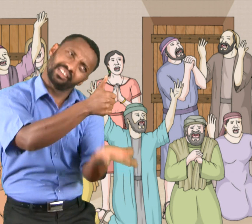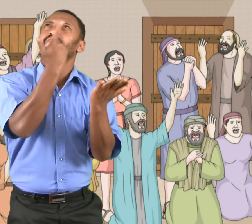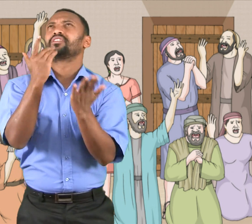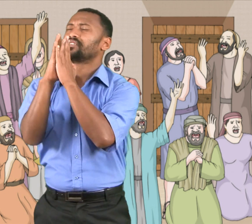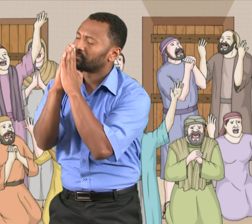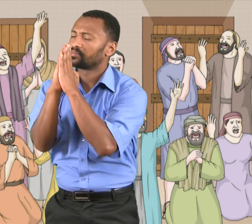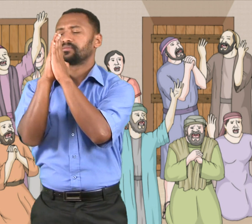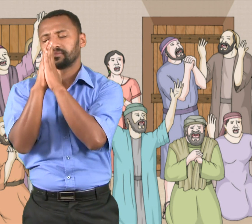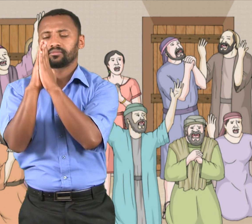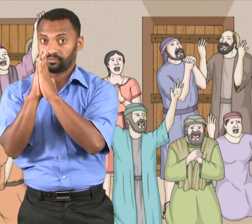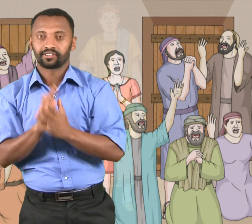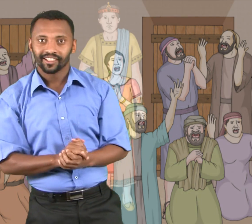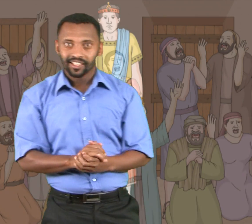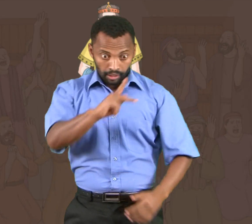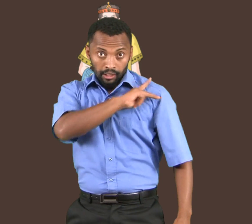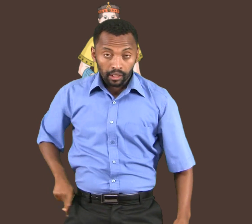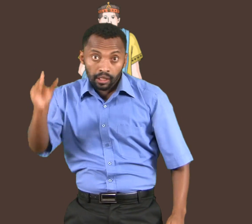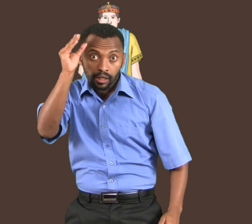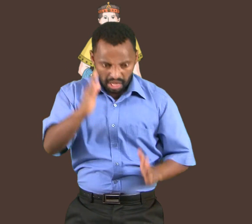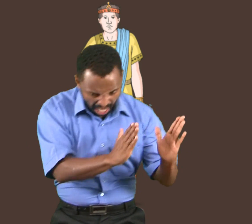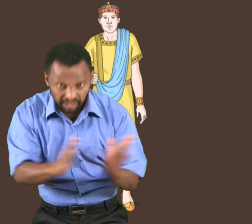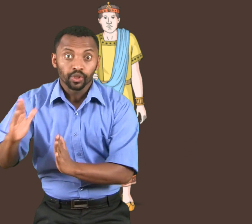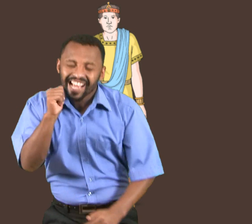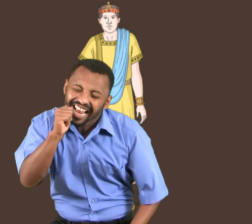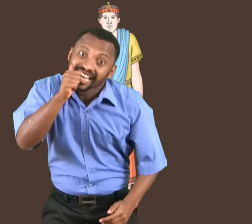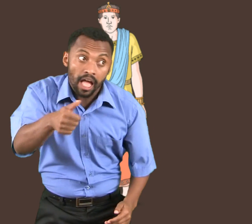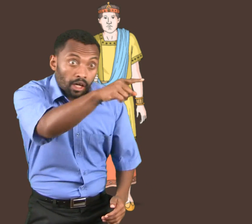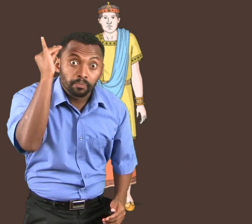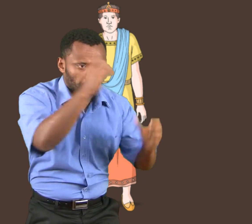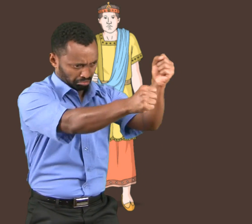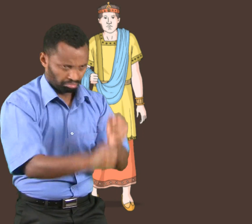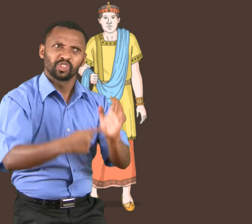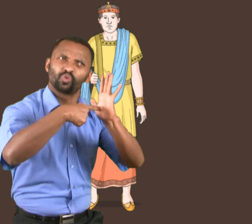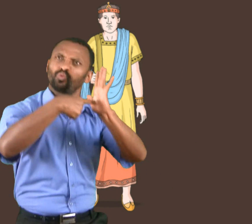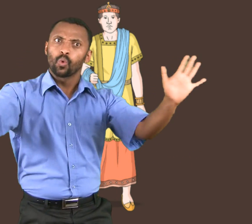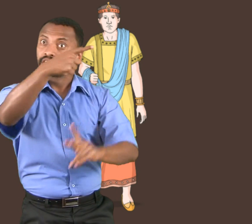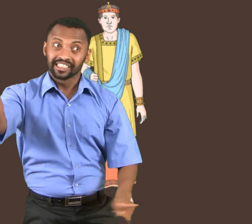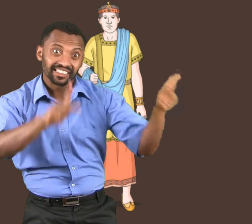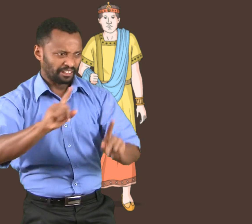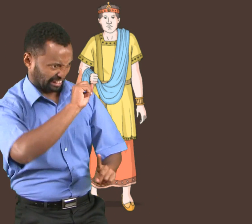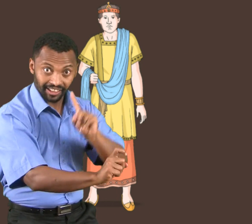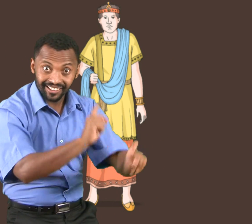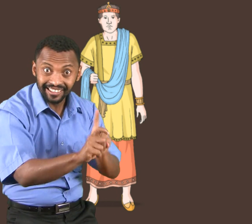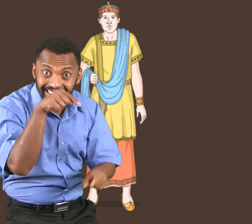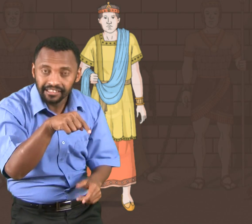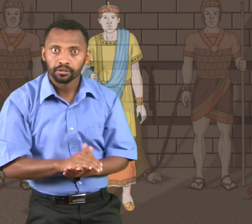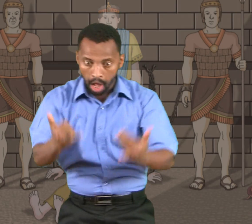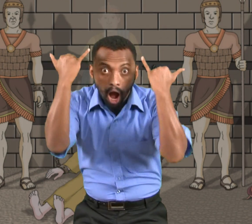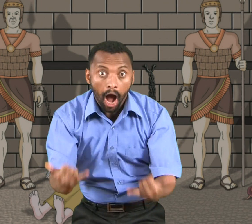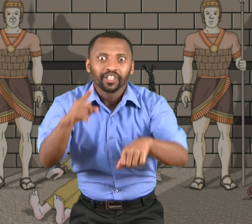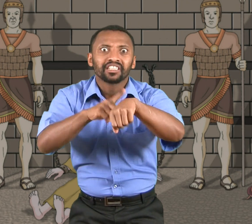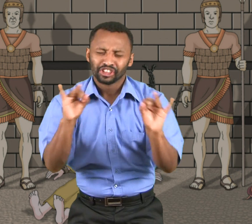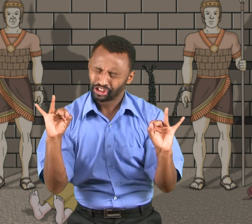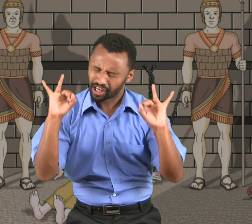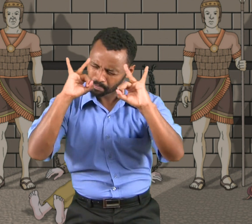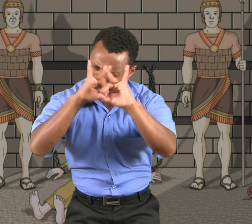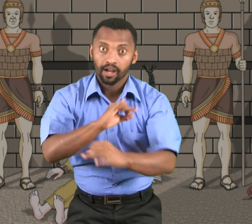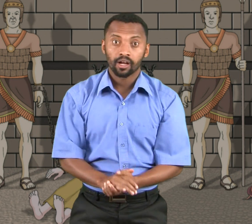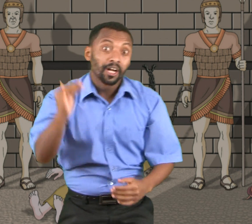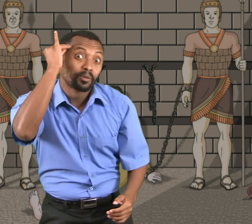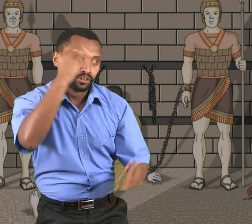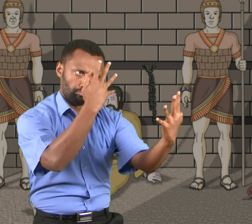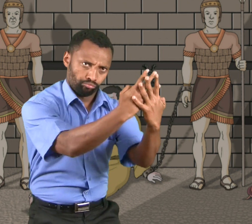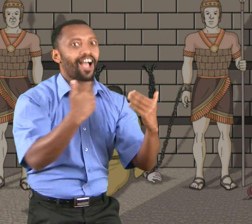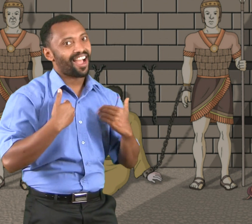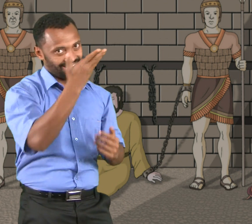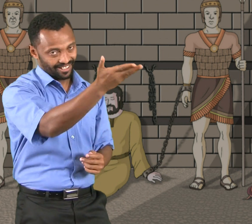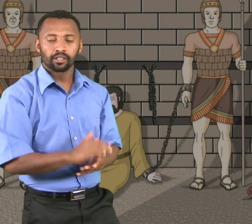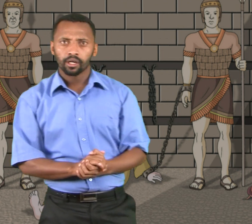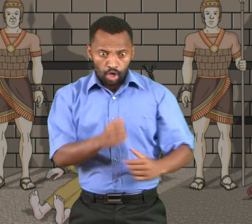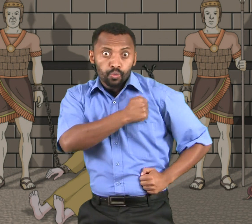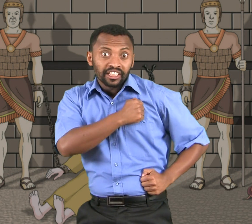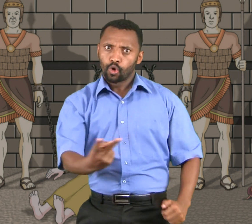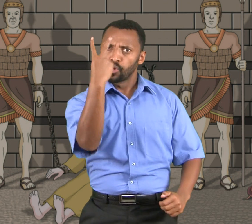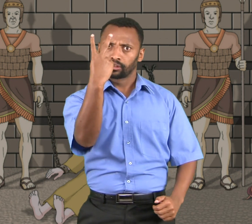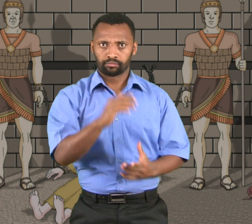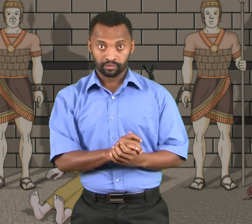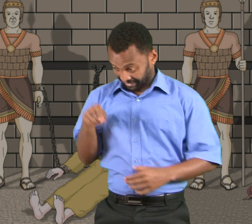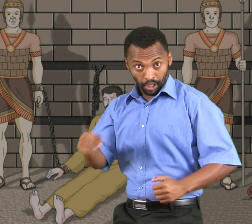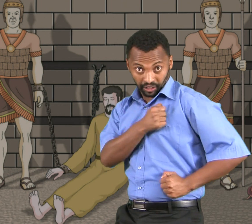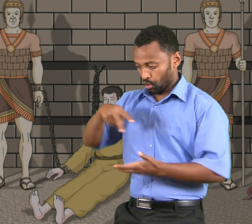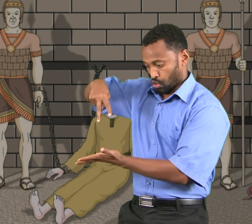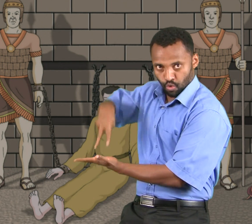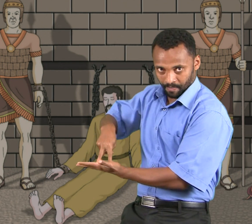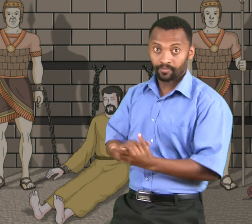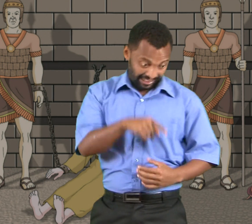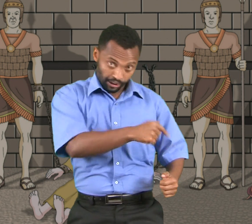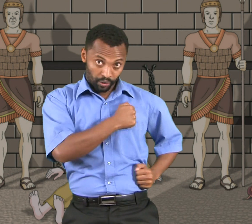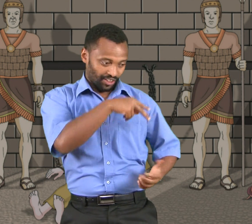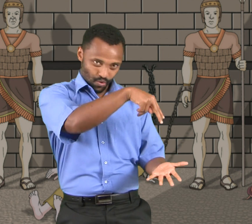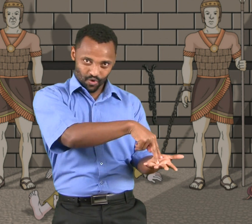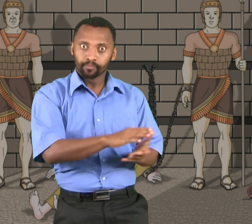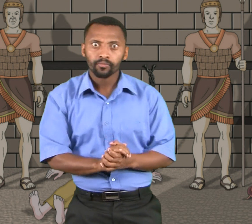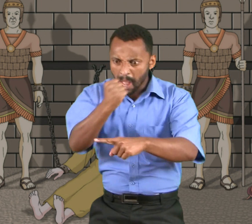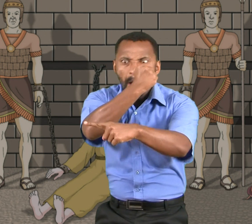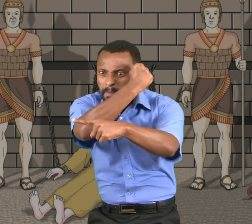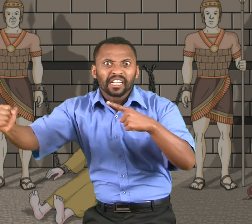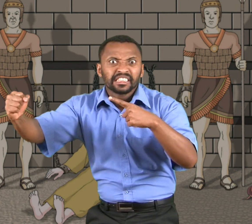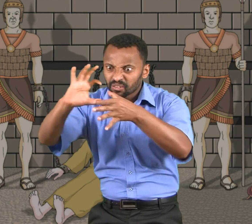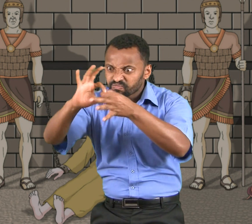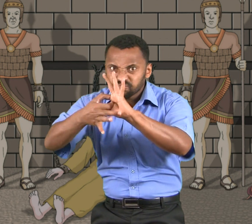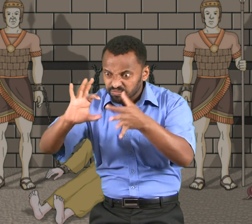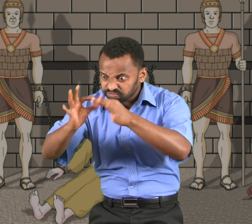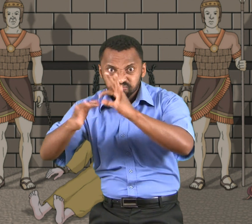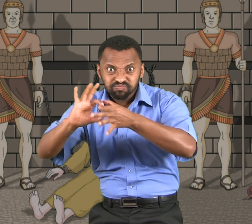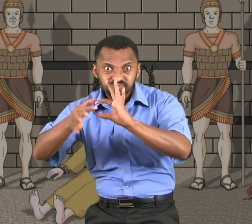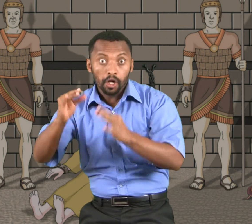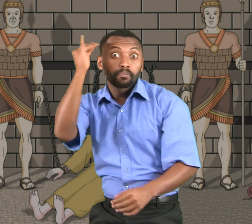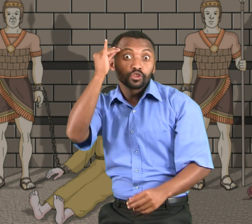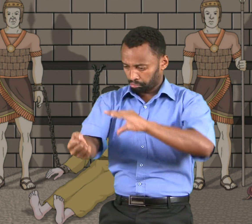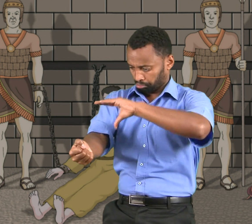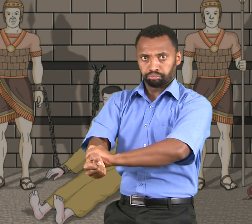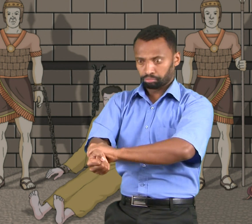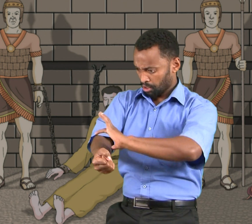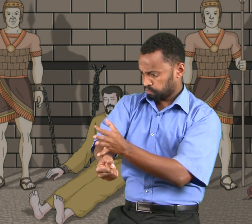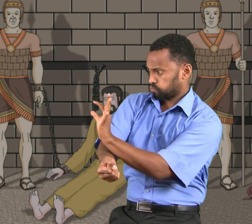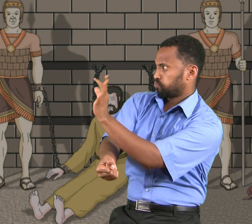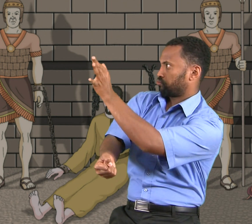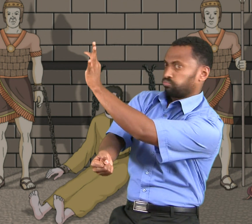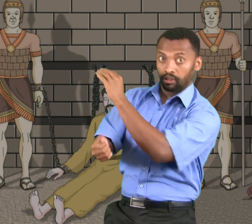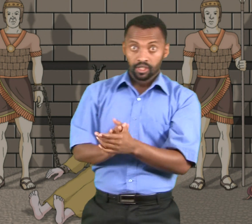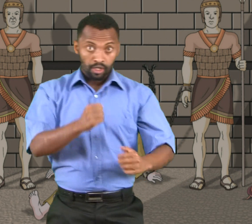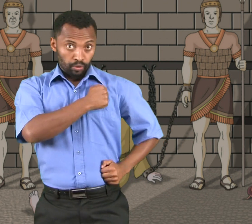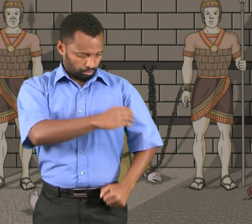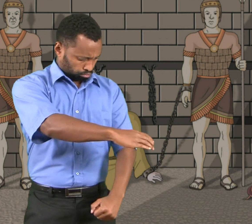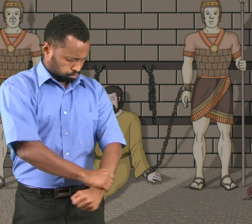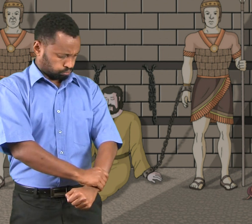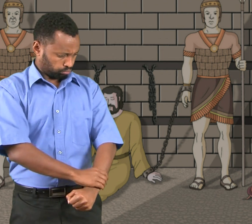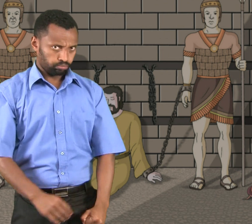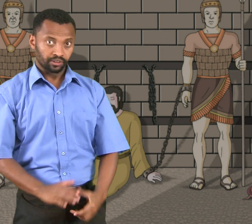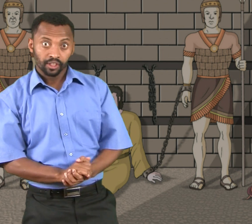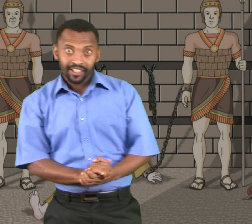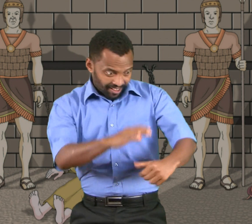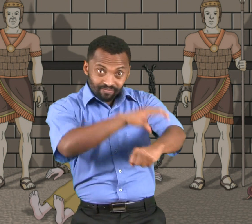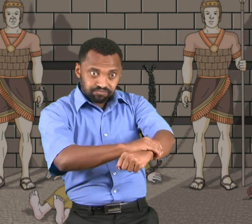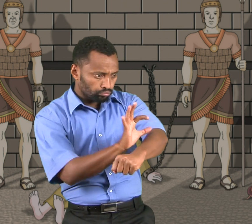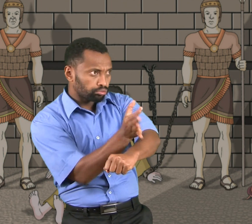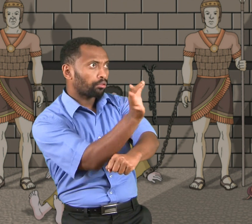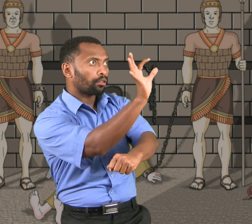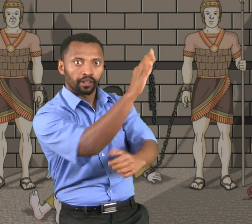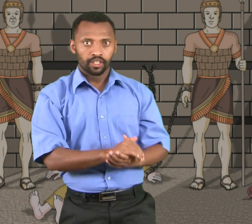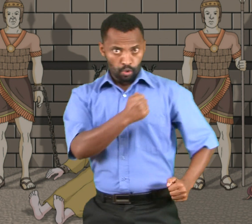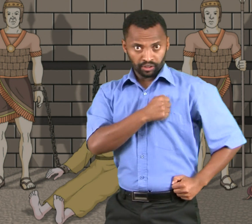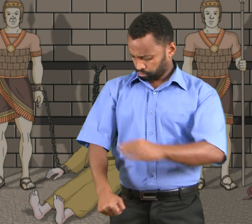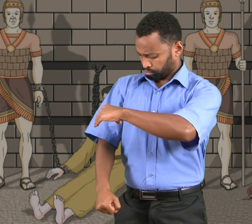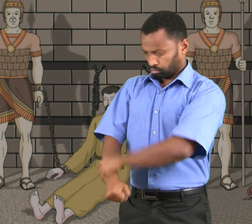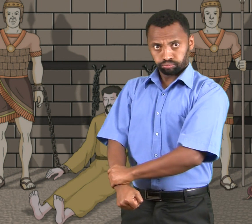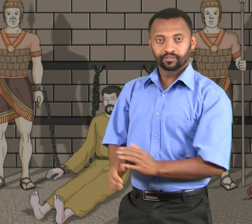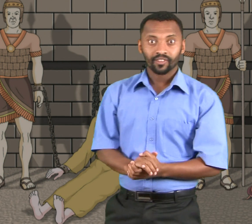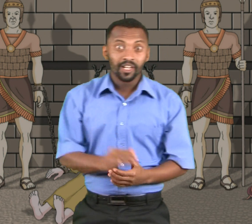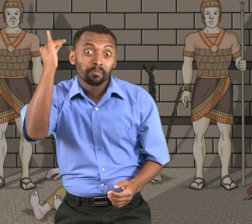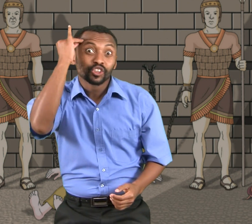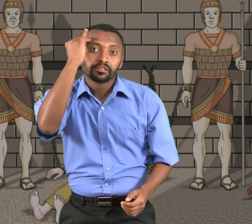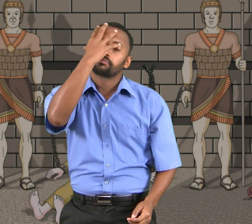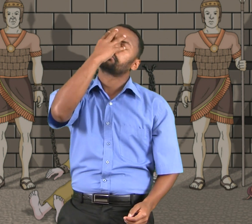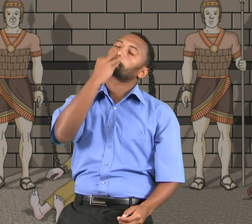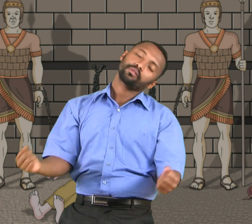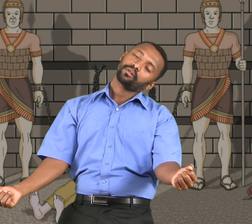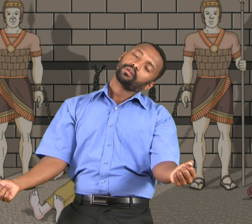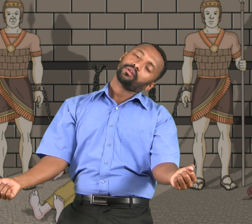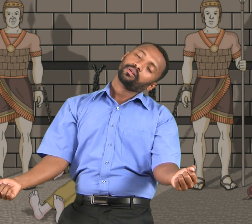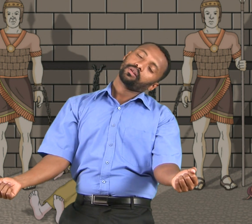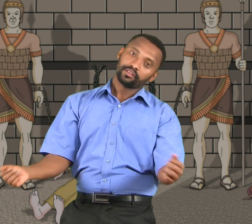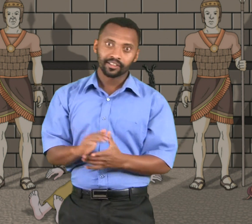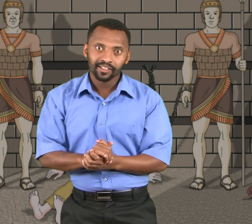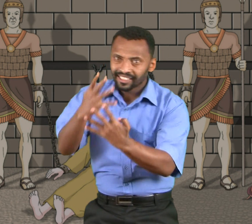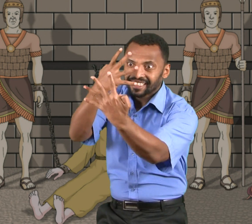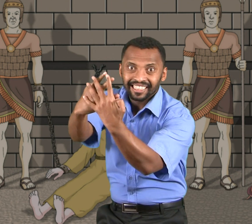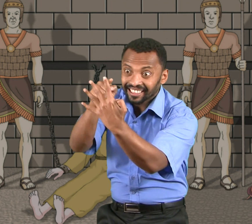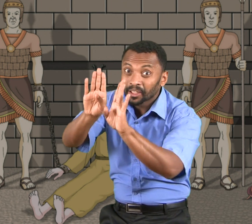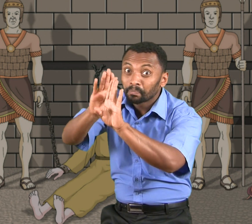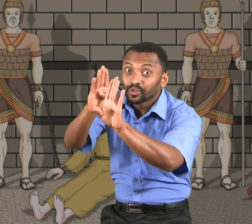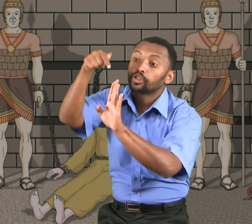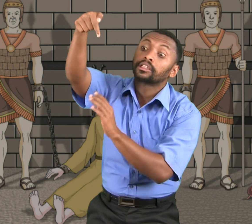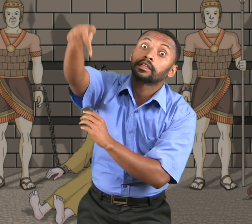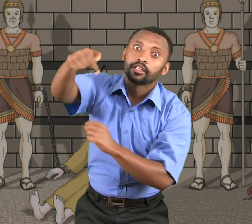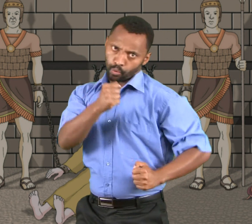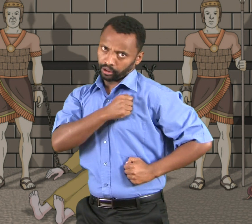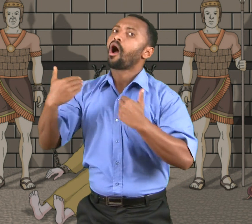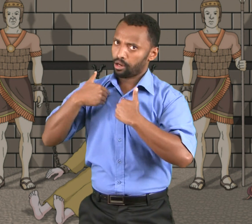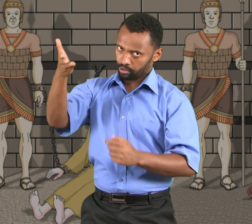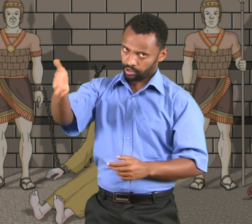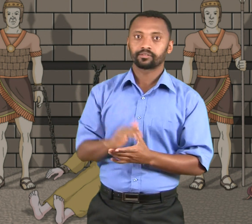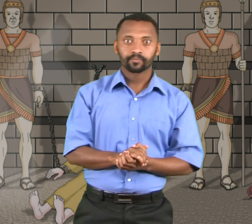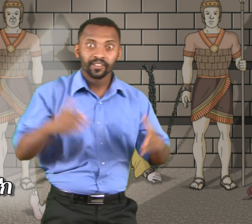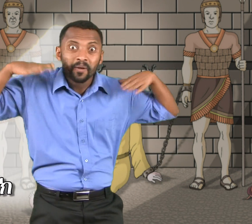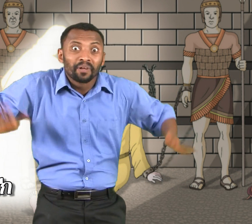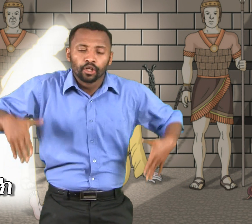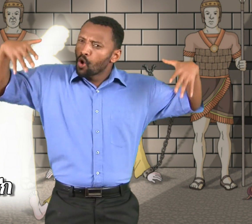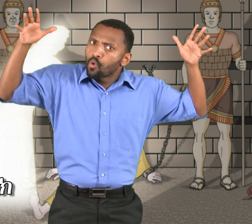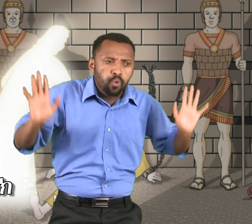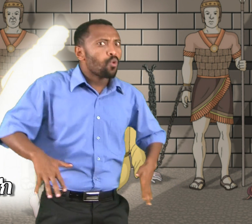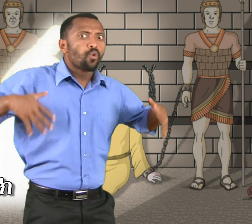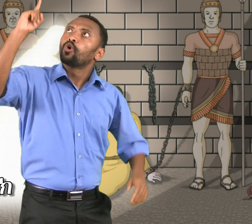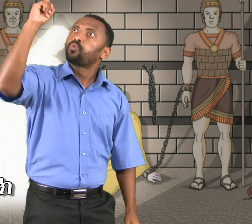On the night before Herod was to bring him to trial, Peter was sleeping between two soldiers, bound with two chains, with sentries standing guard at the entrance to the prison.